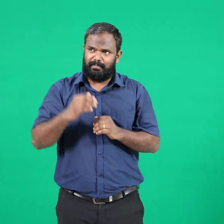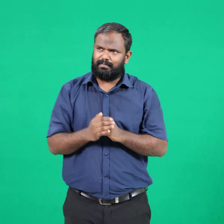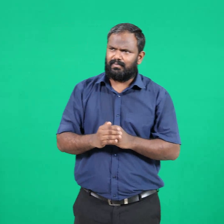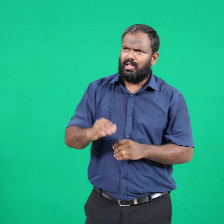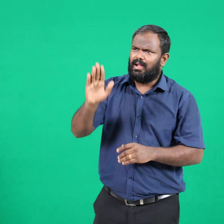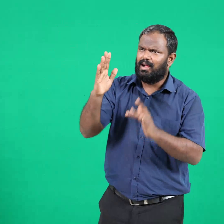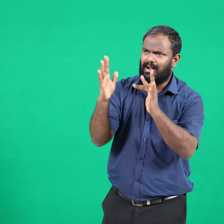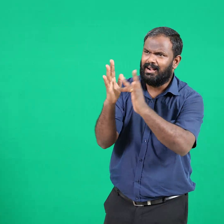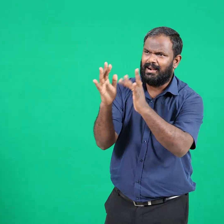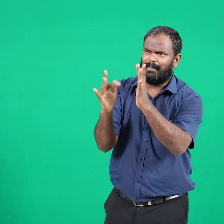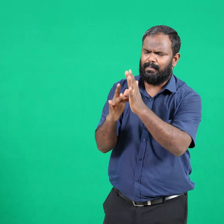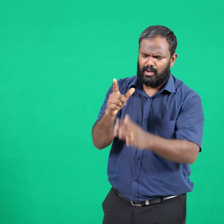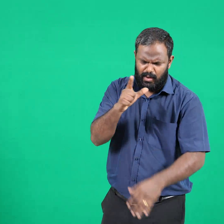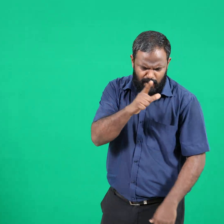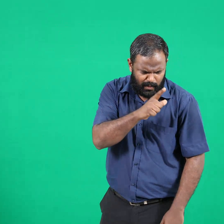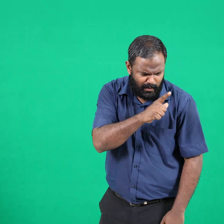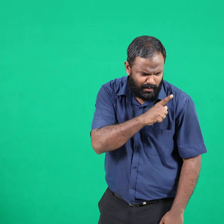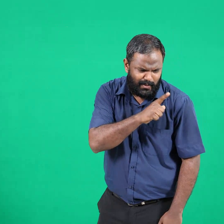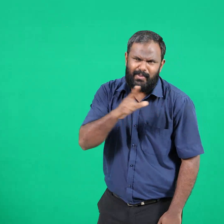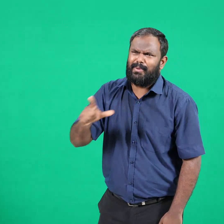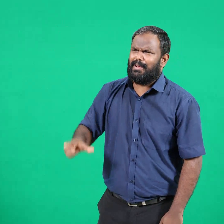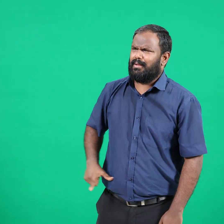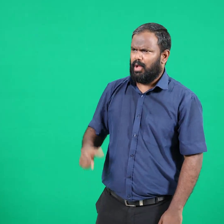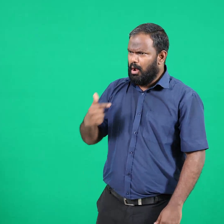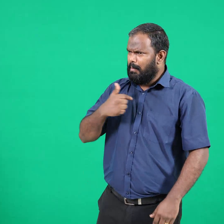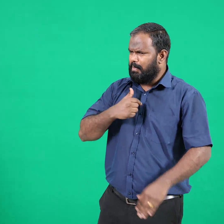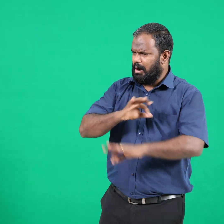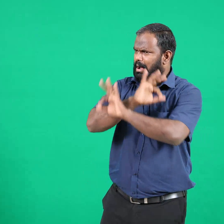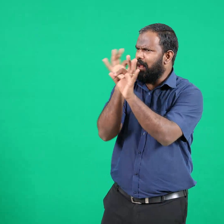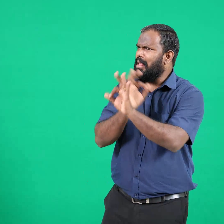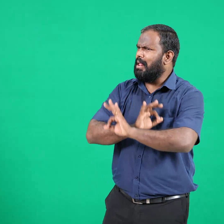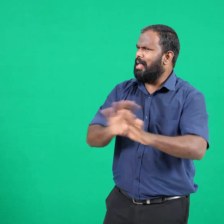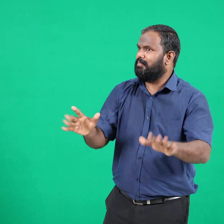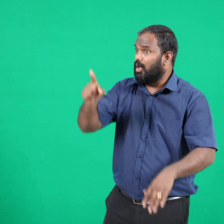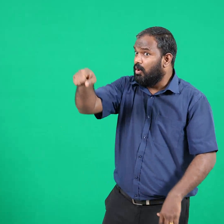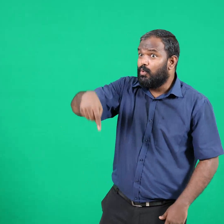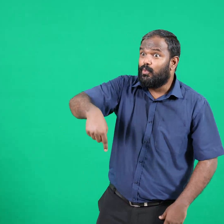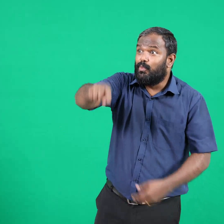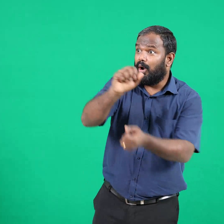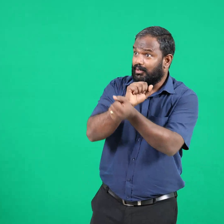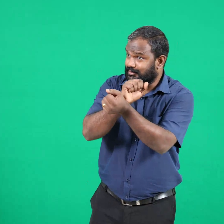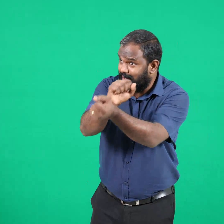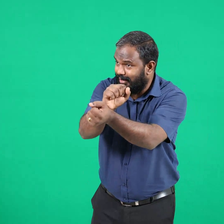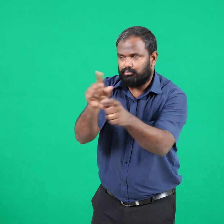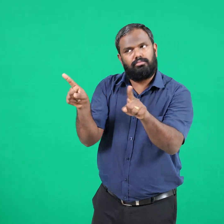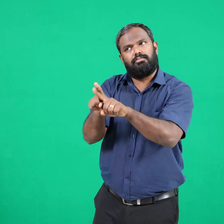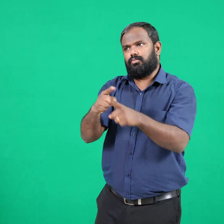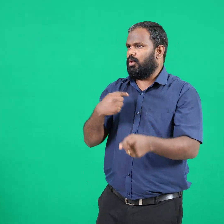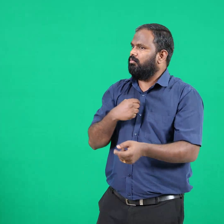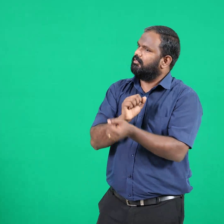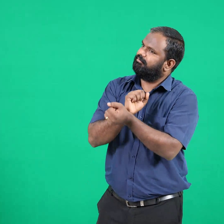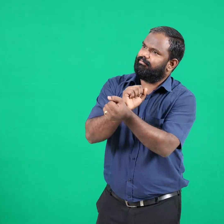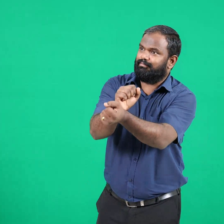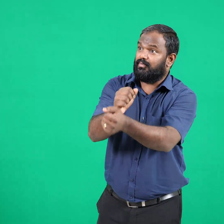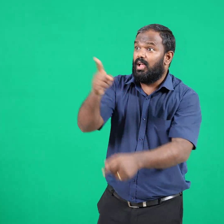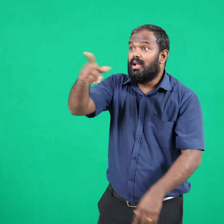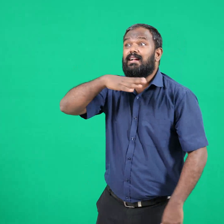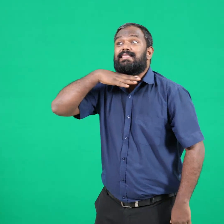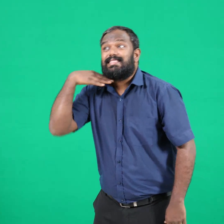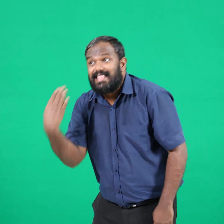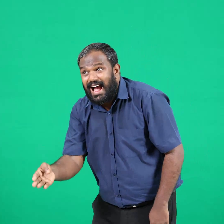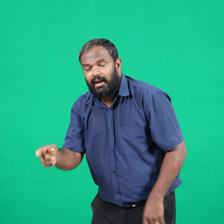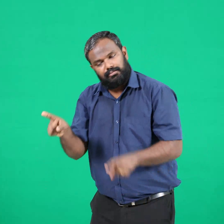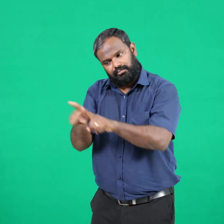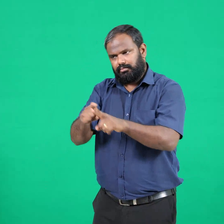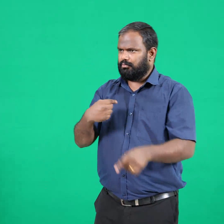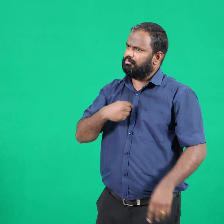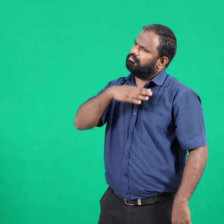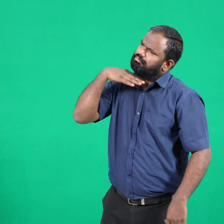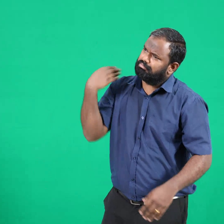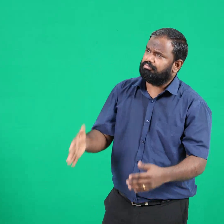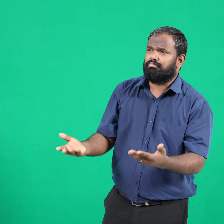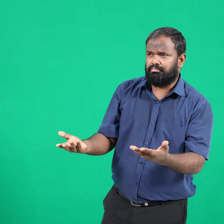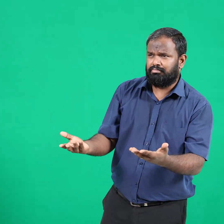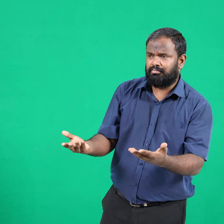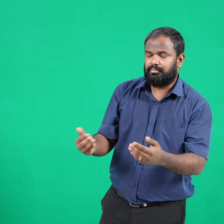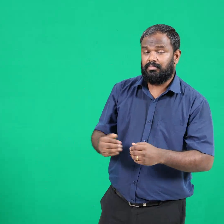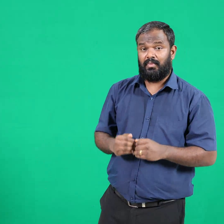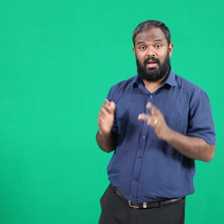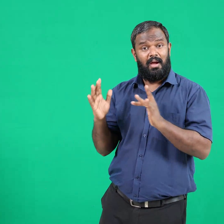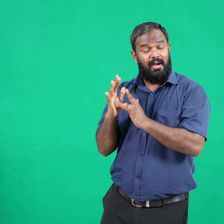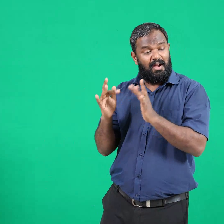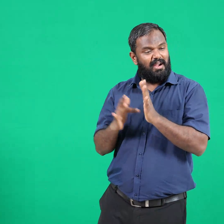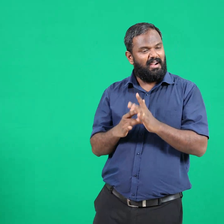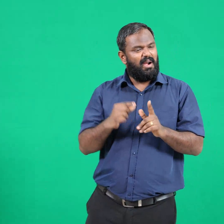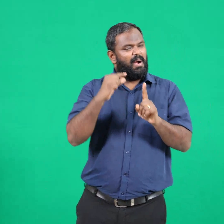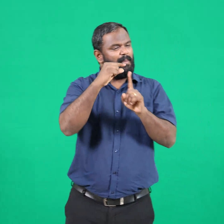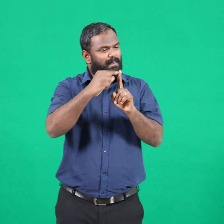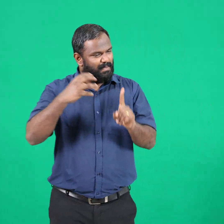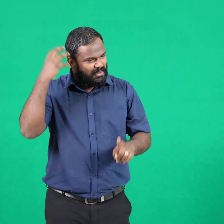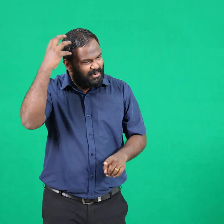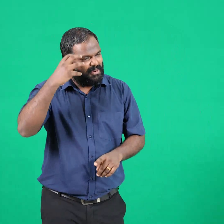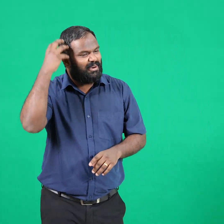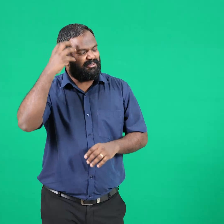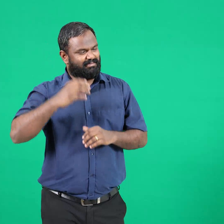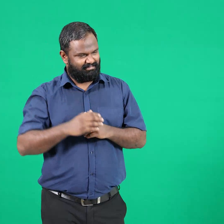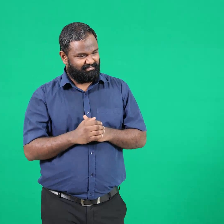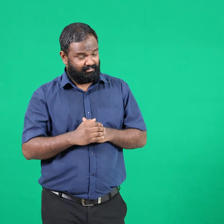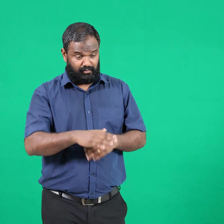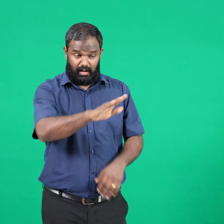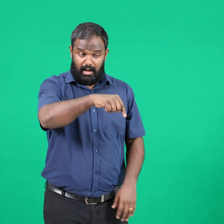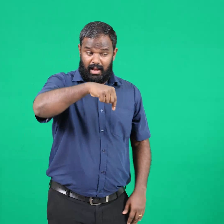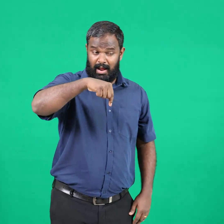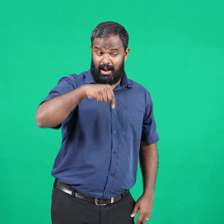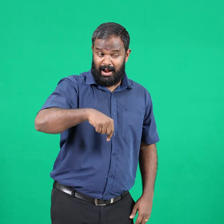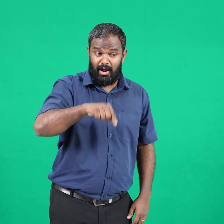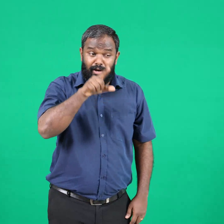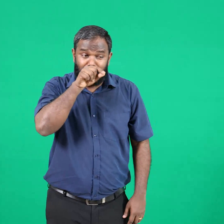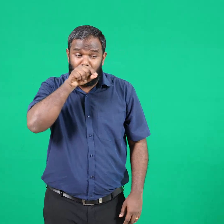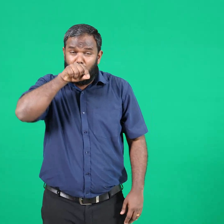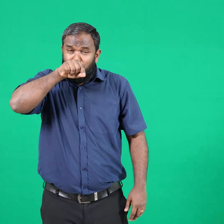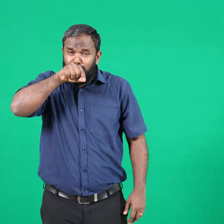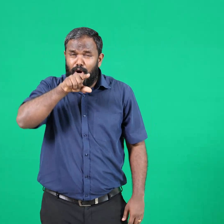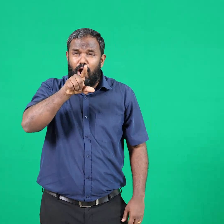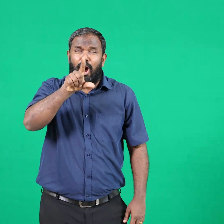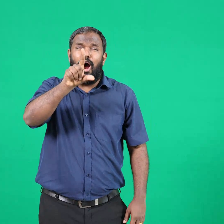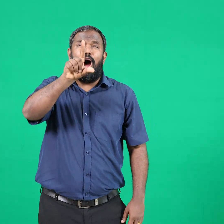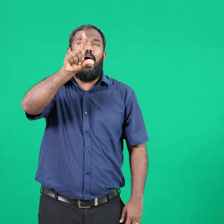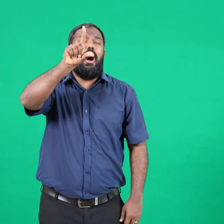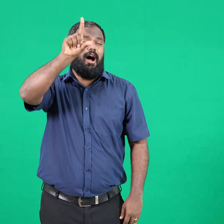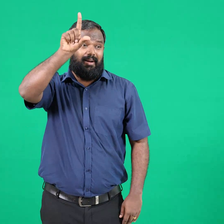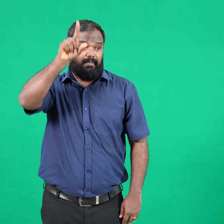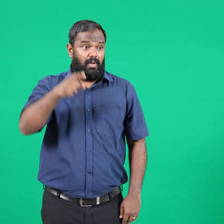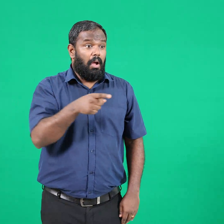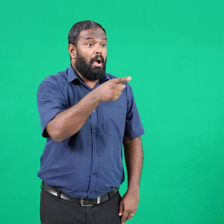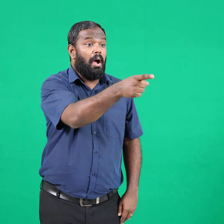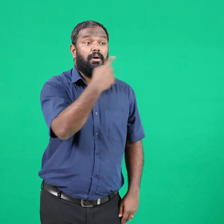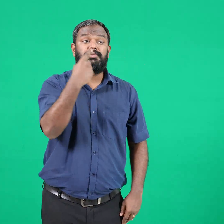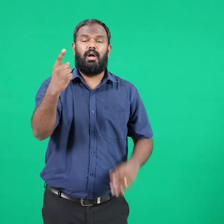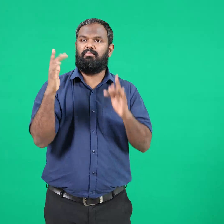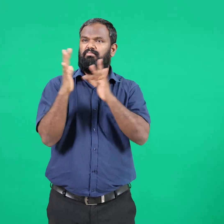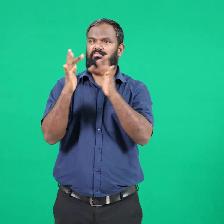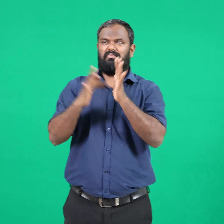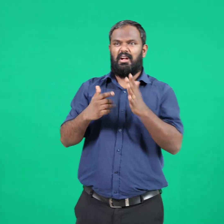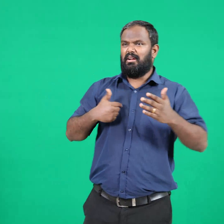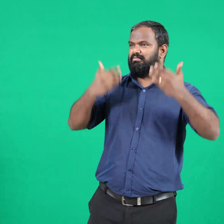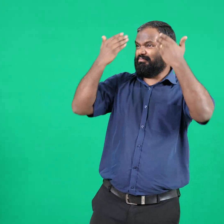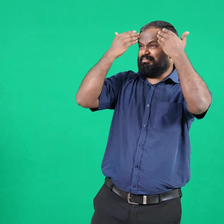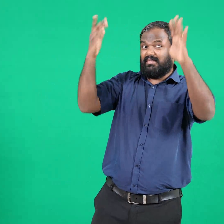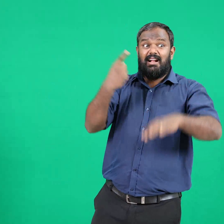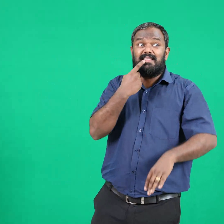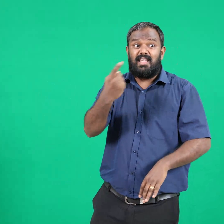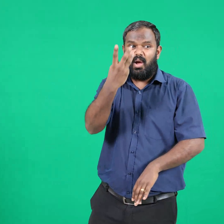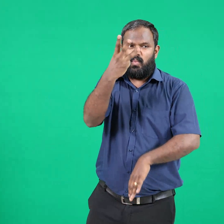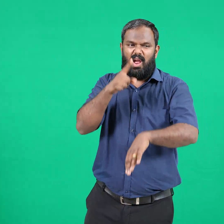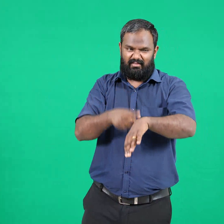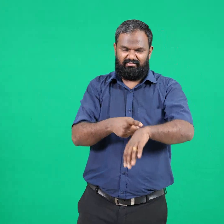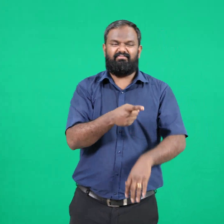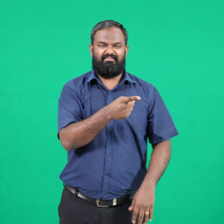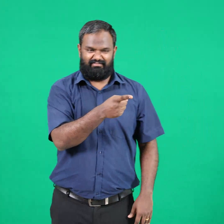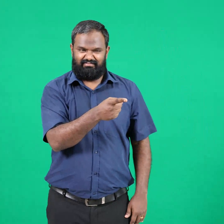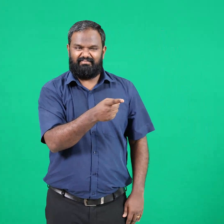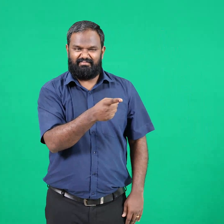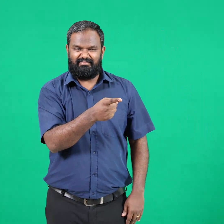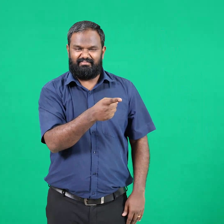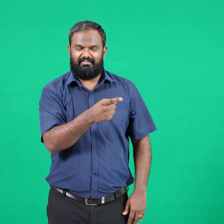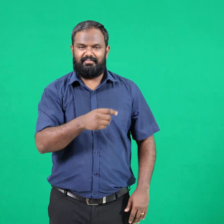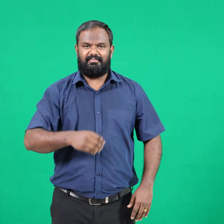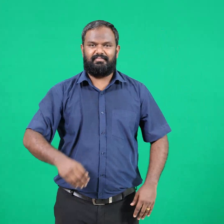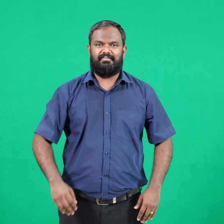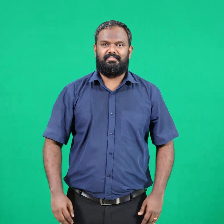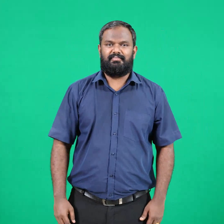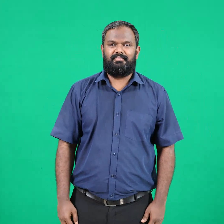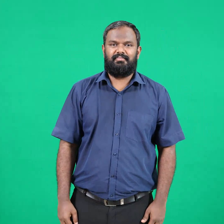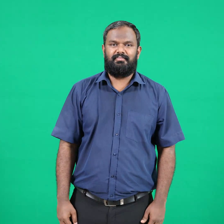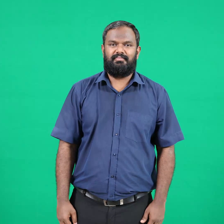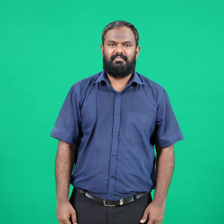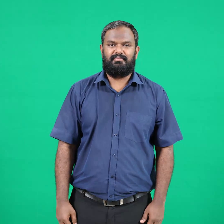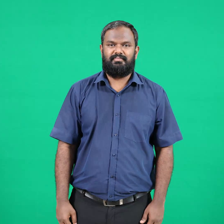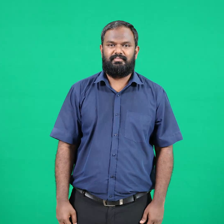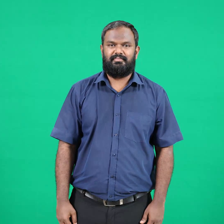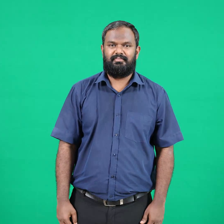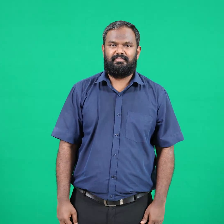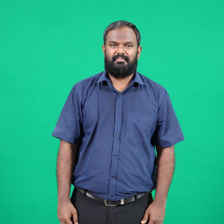But Jesus replied, "I tell you, Peter, the rooster will not crow today until you have denied three times that you know Me."